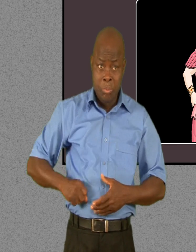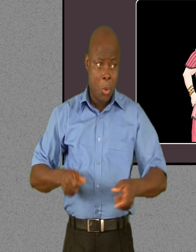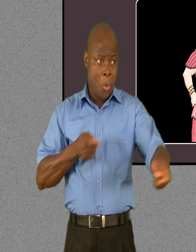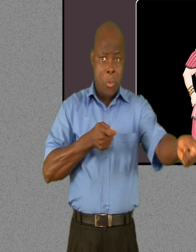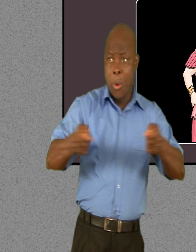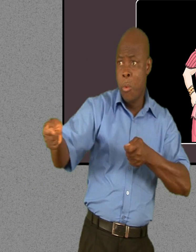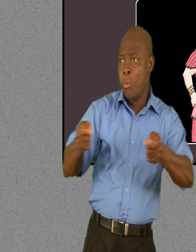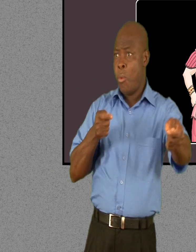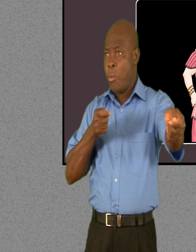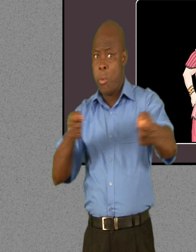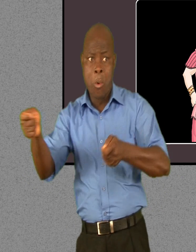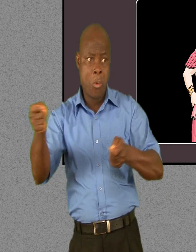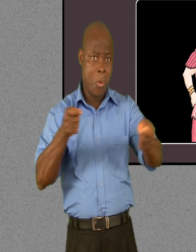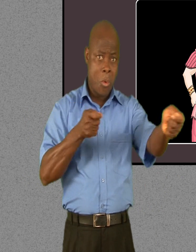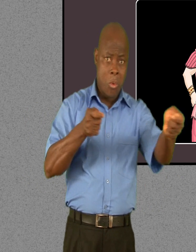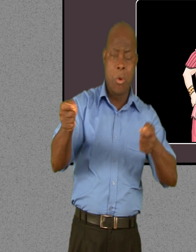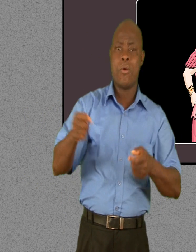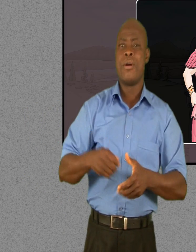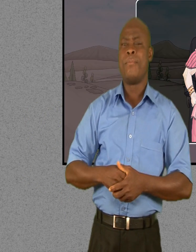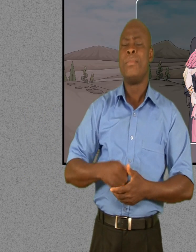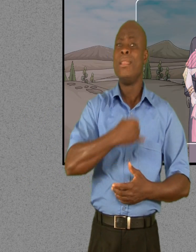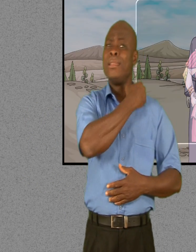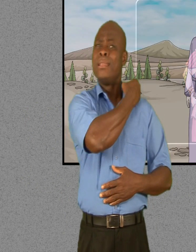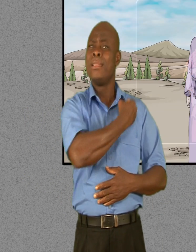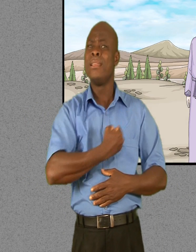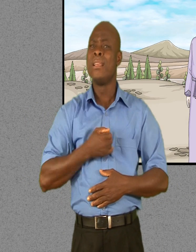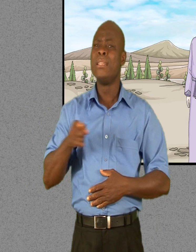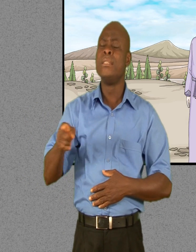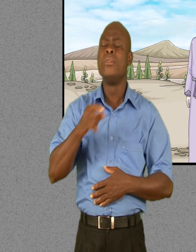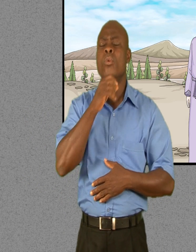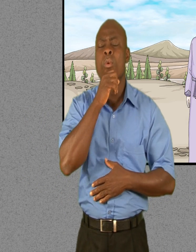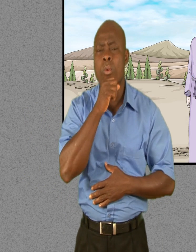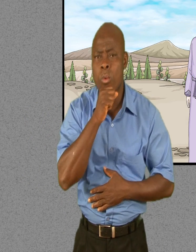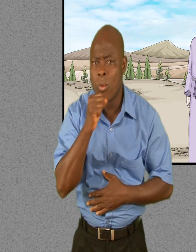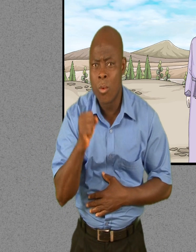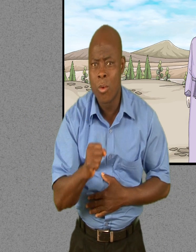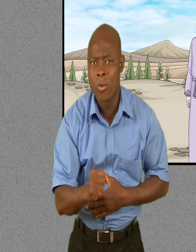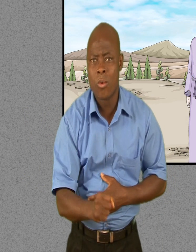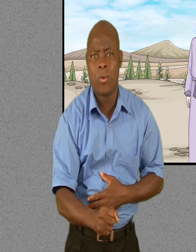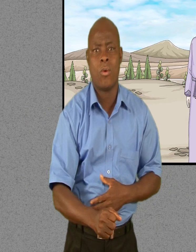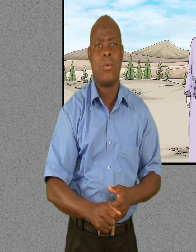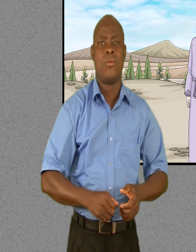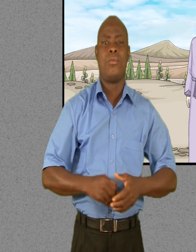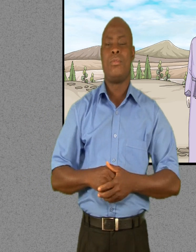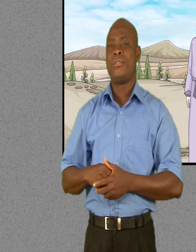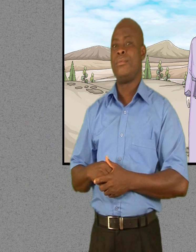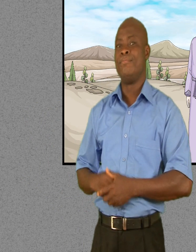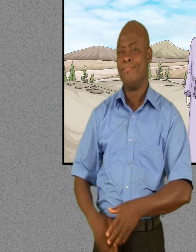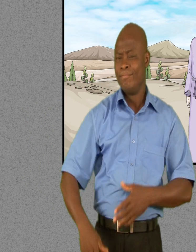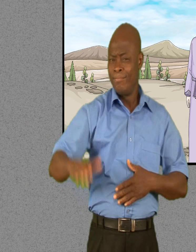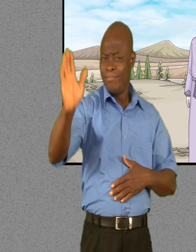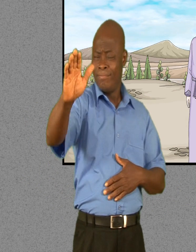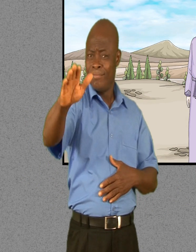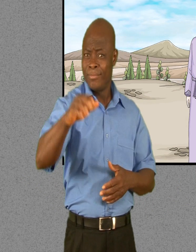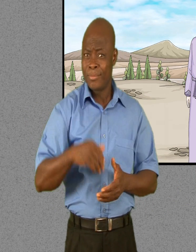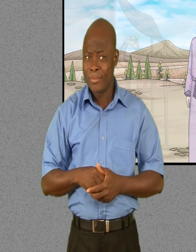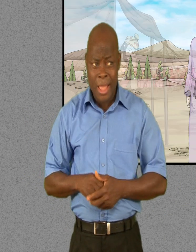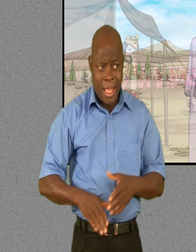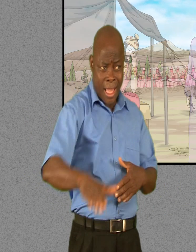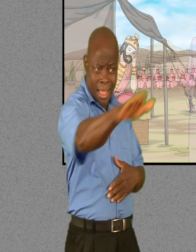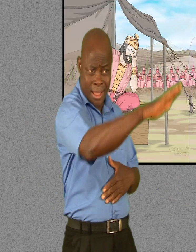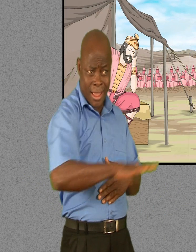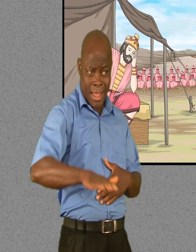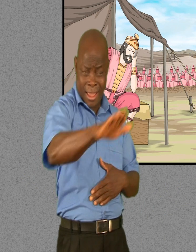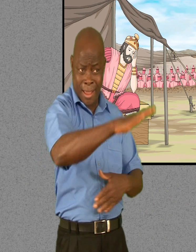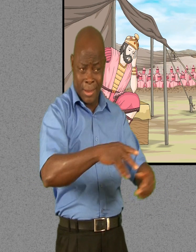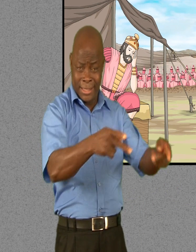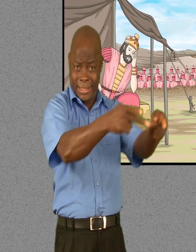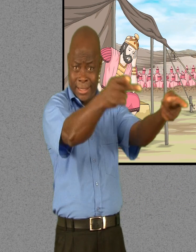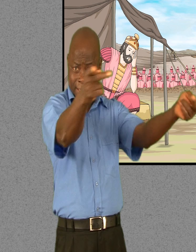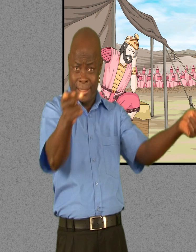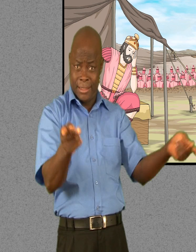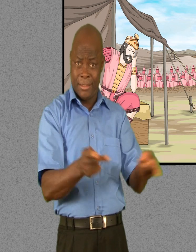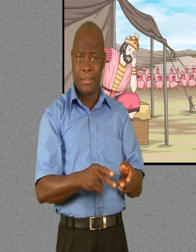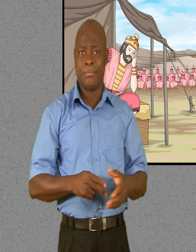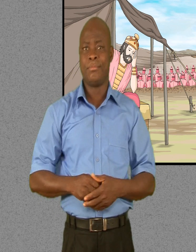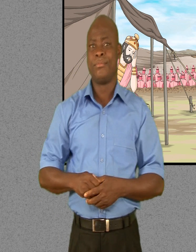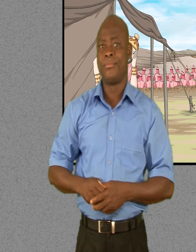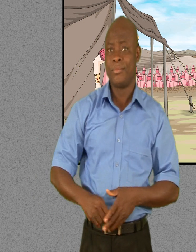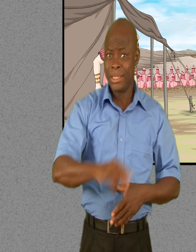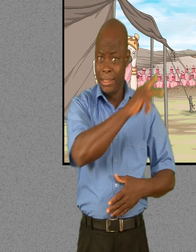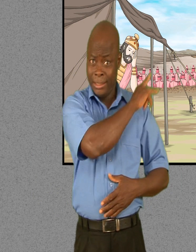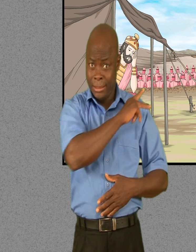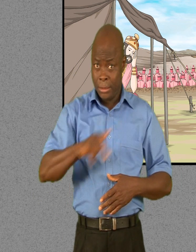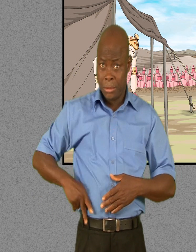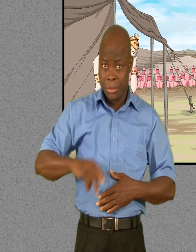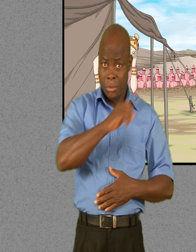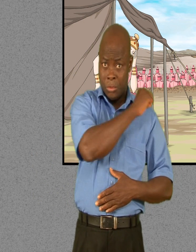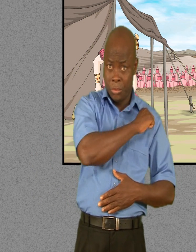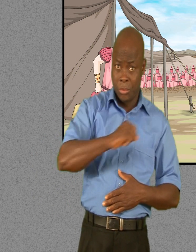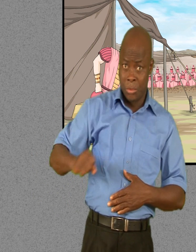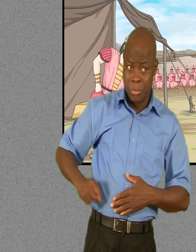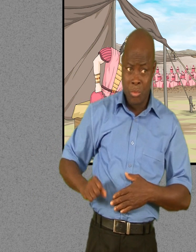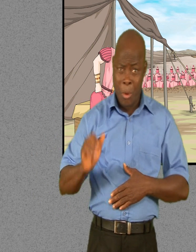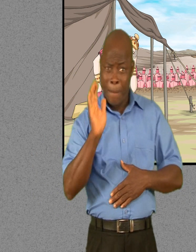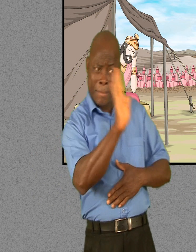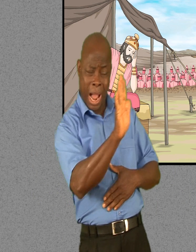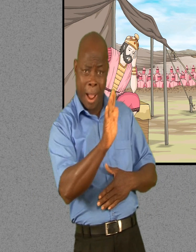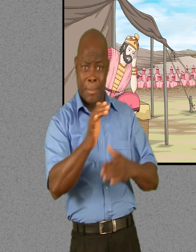And David was the youngest.